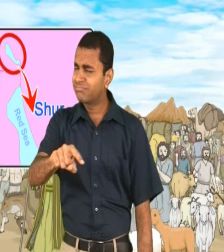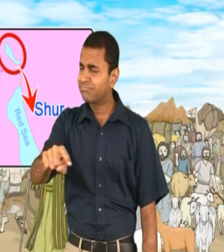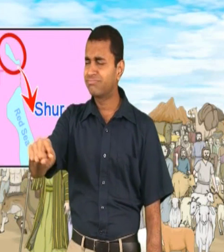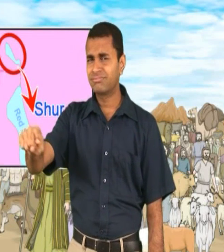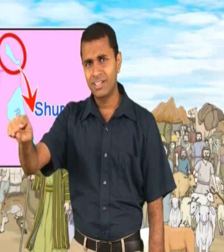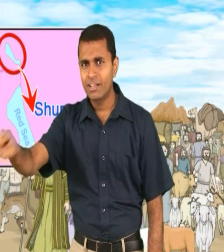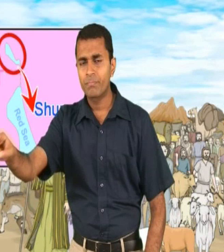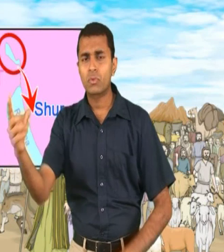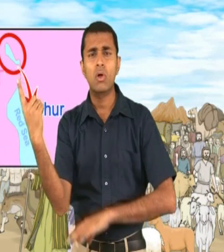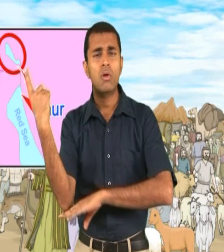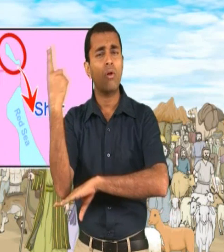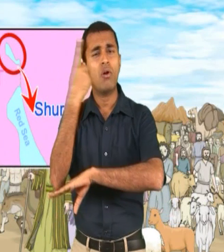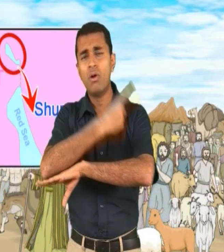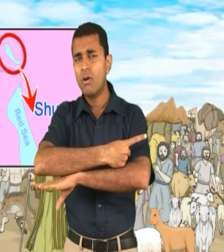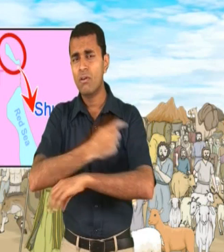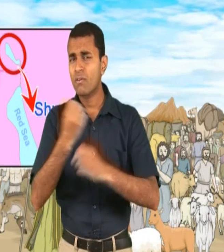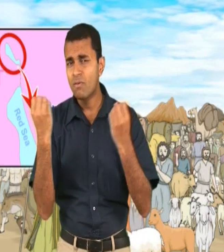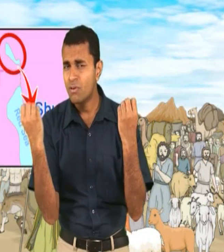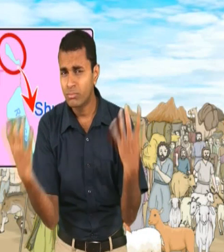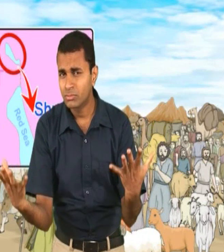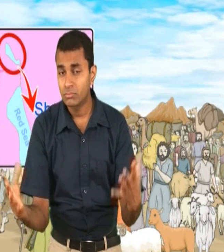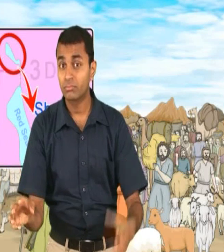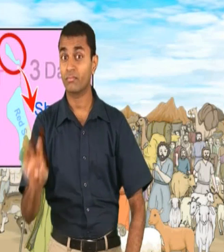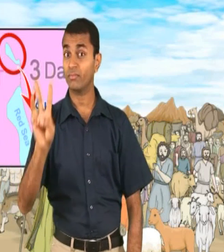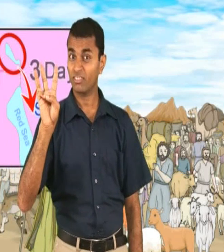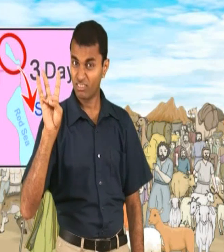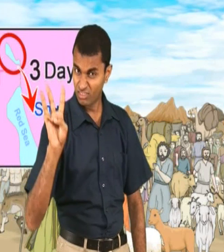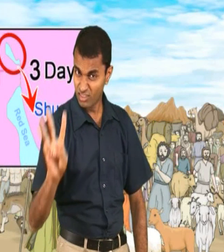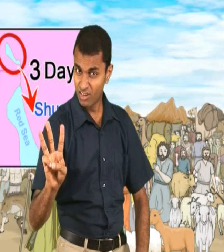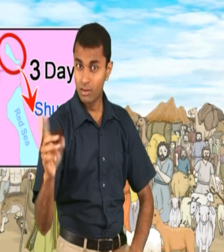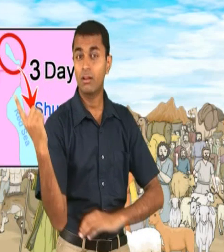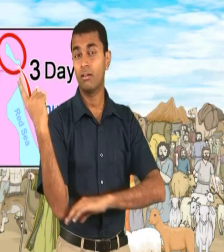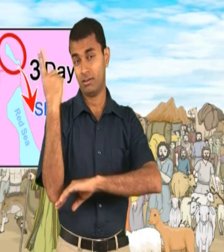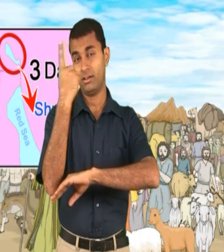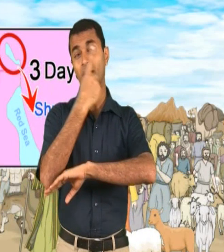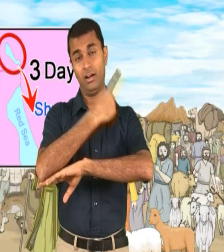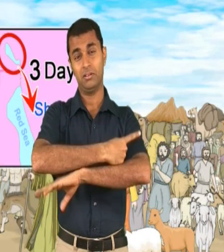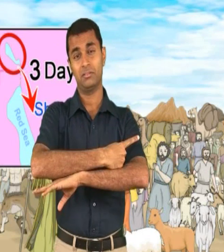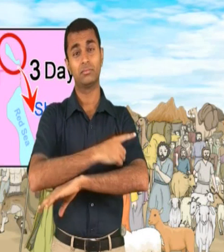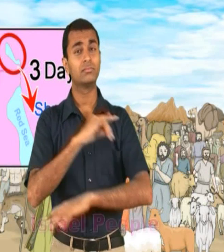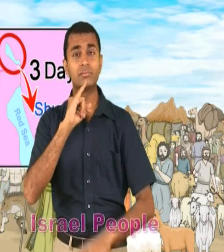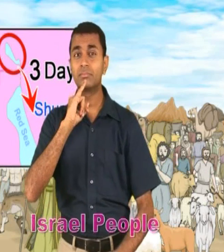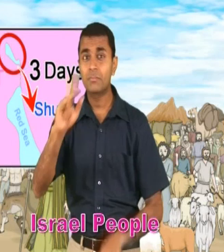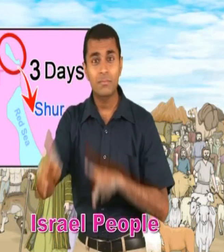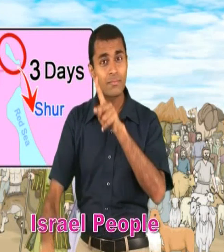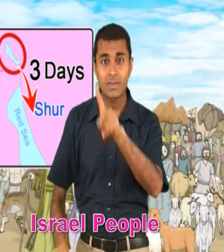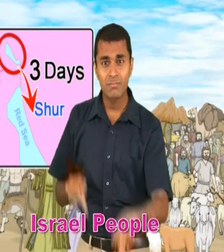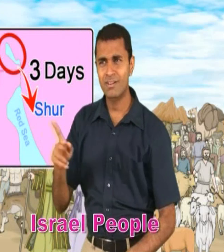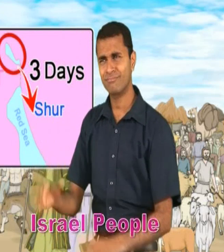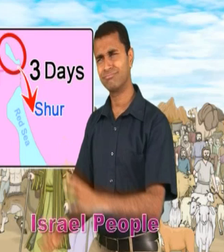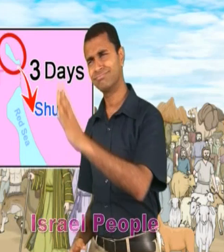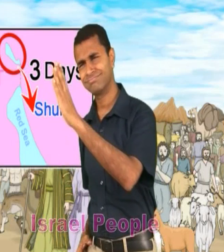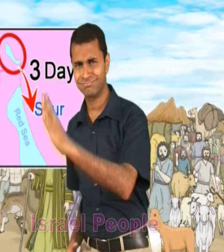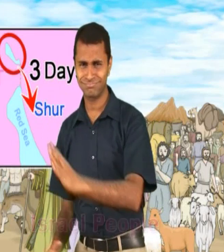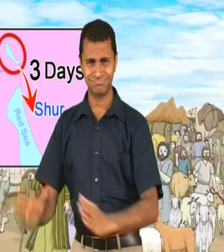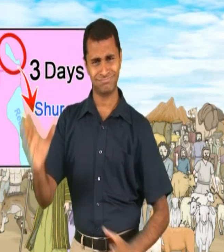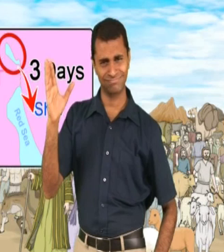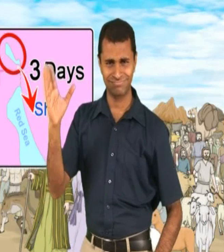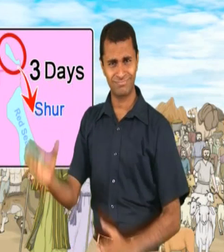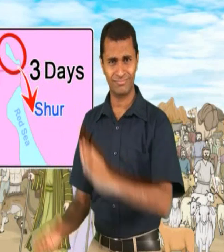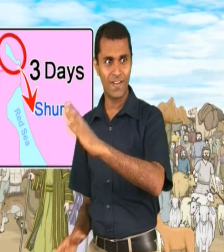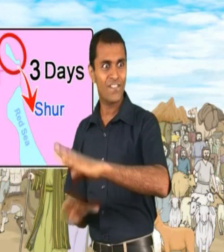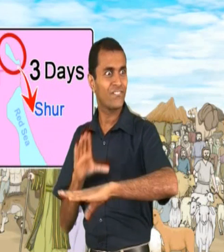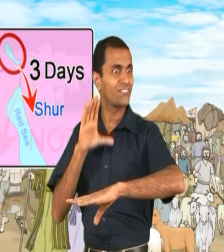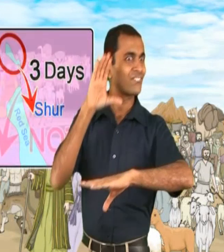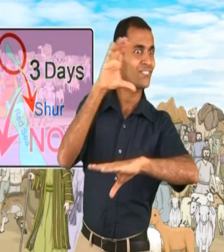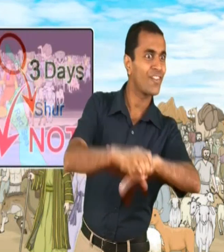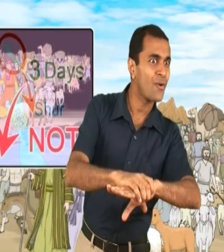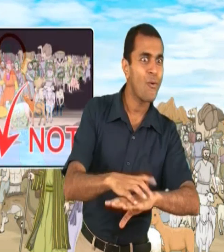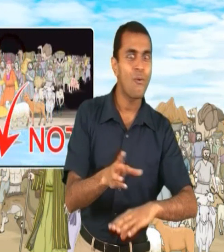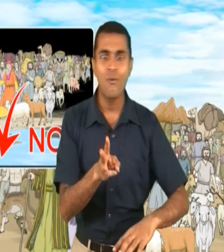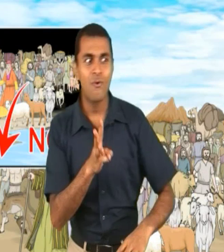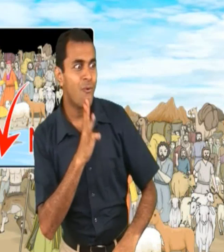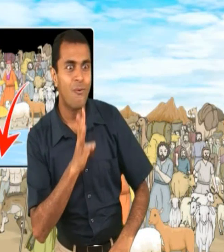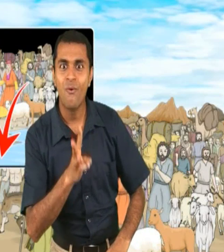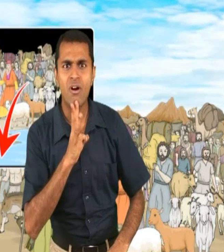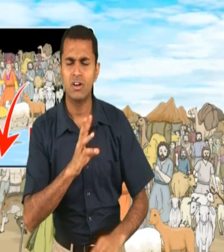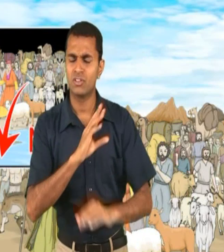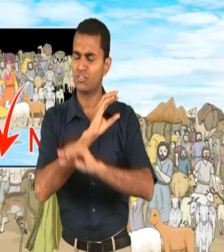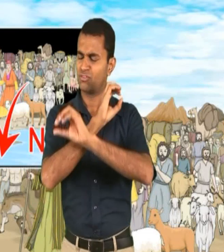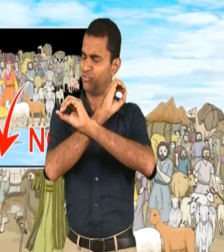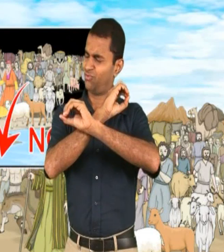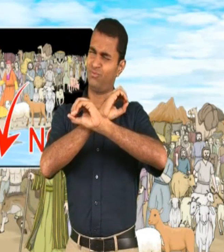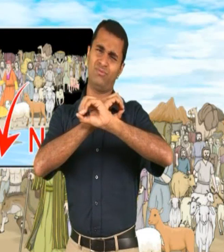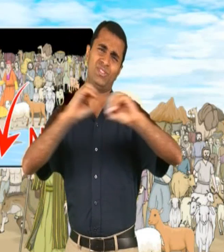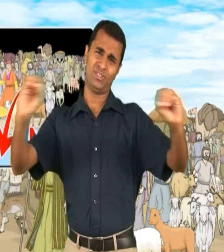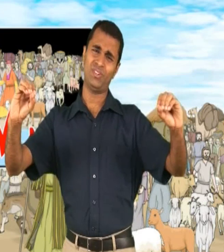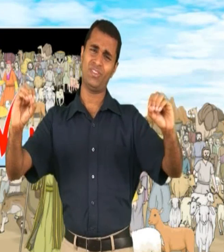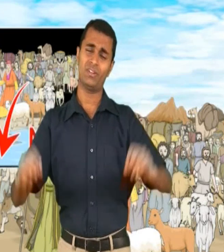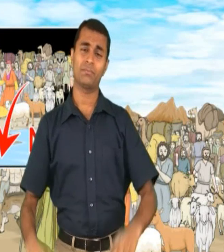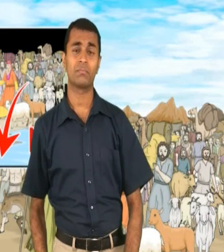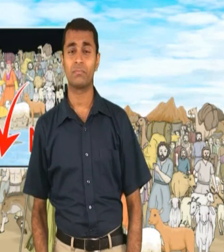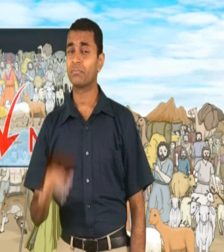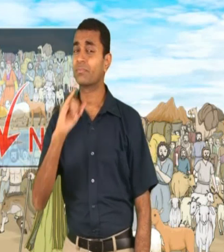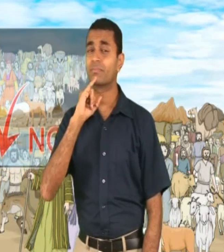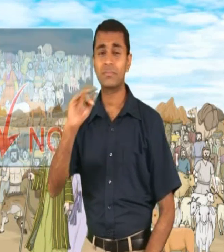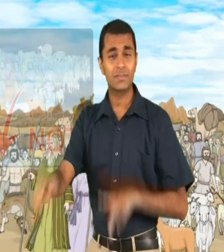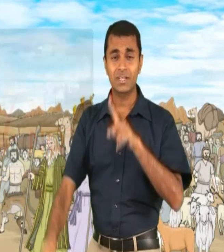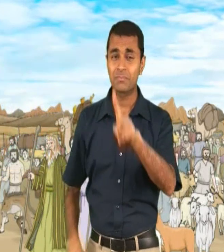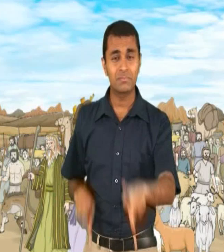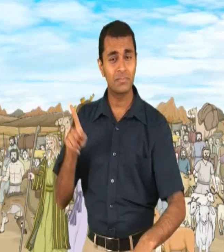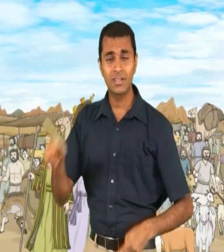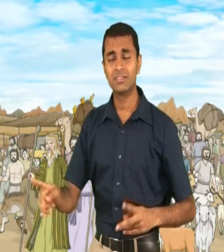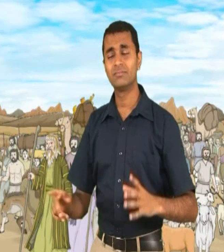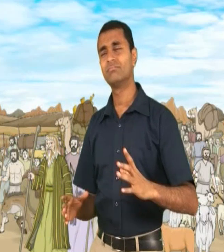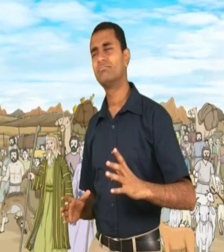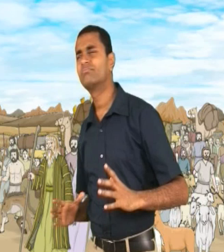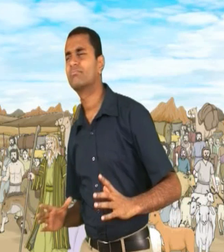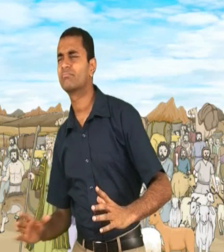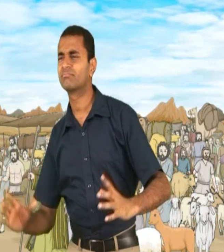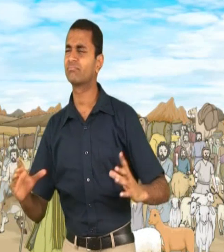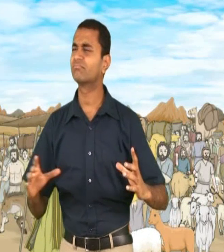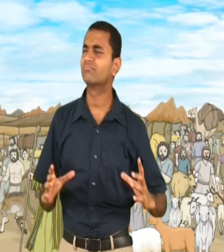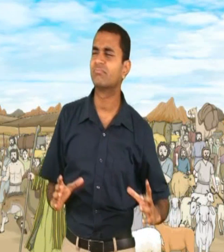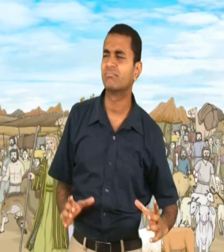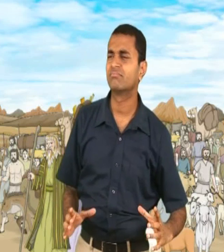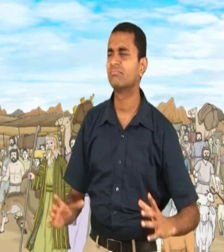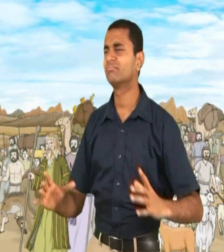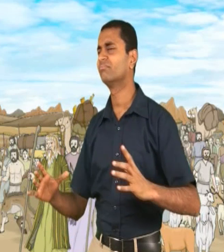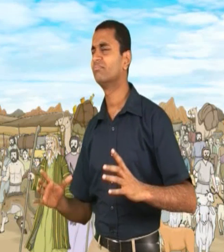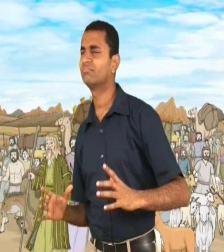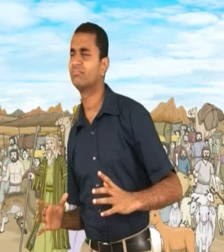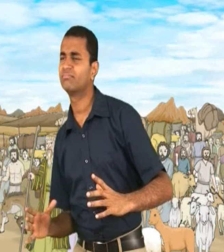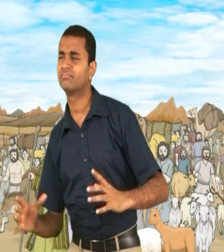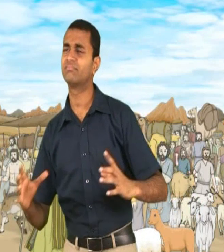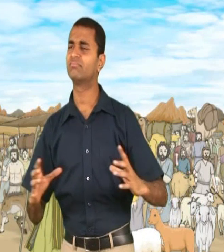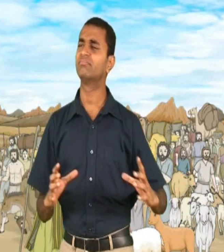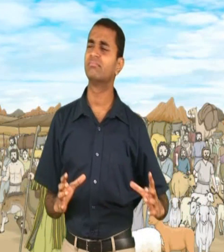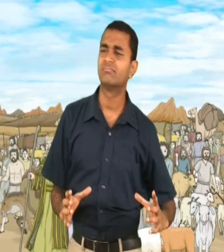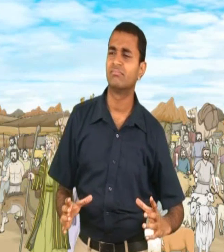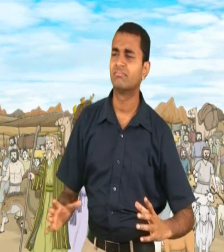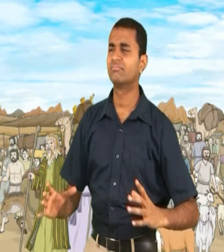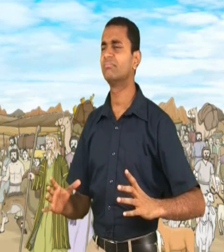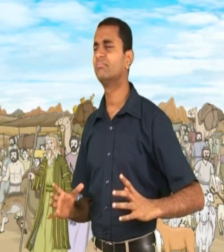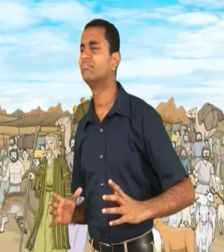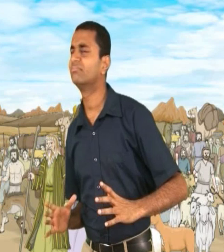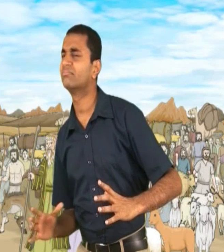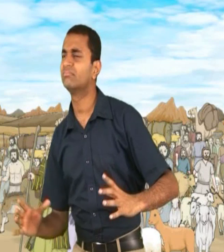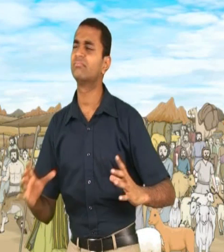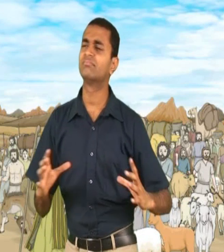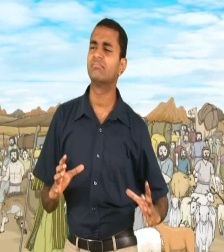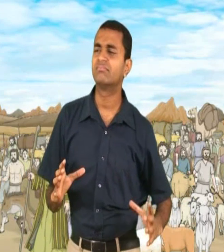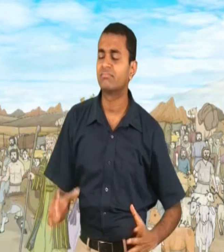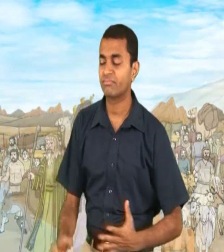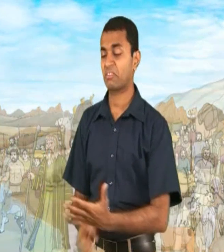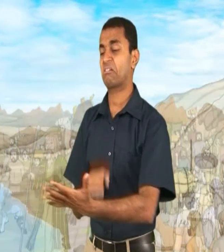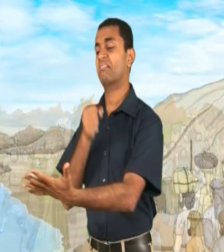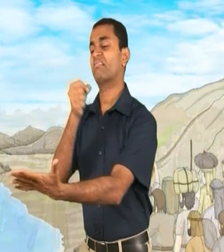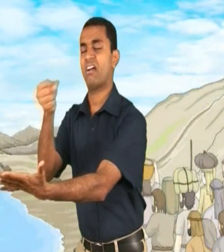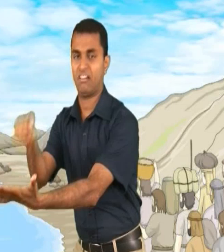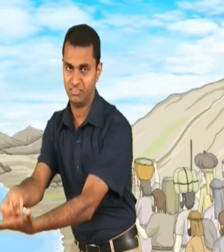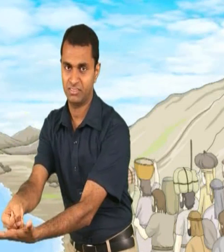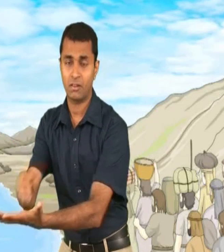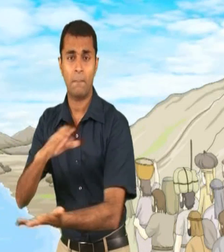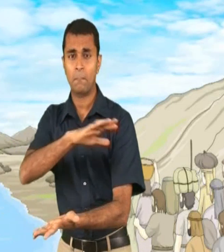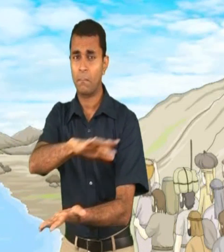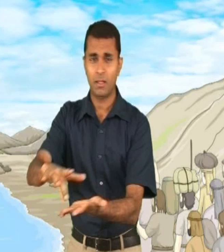For three days they walked in the desert without finding water.